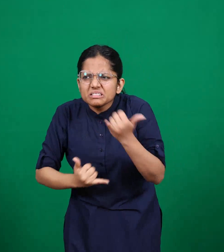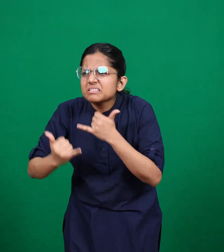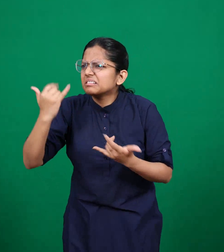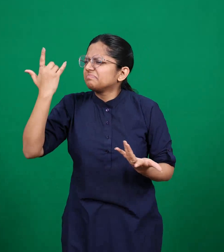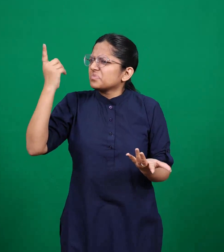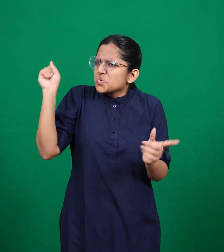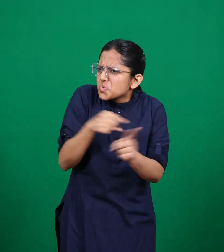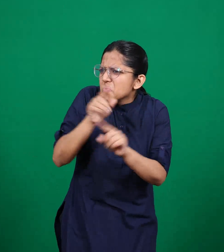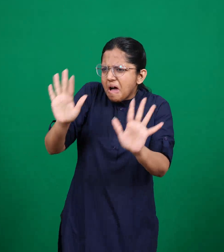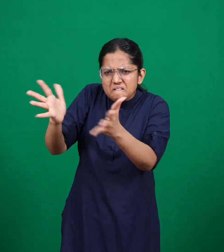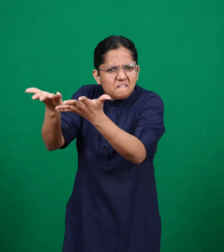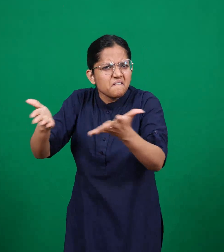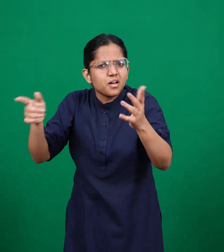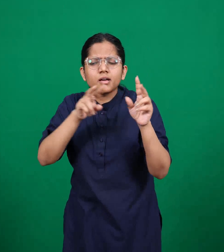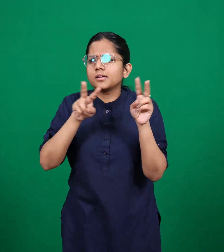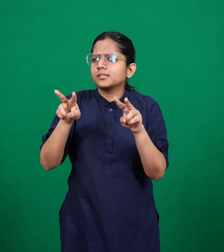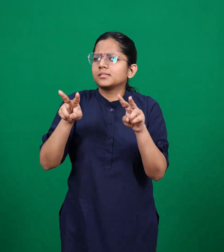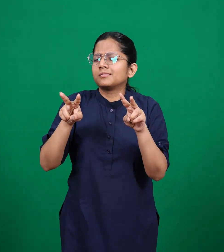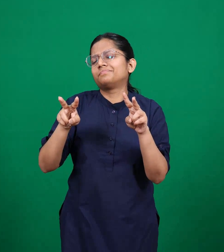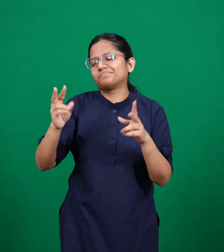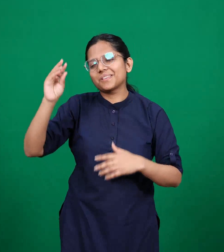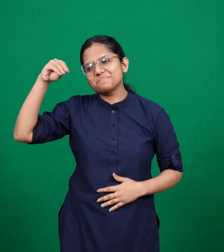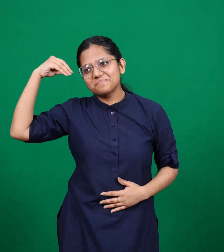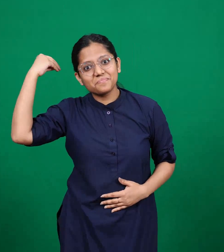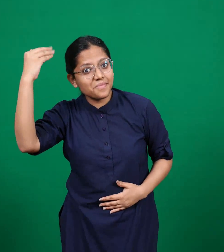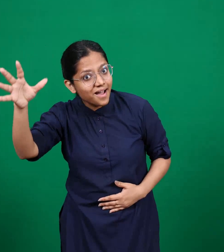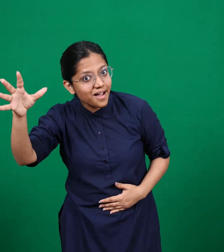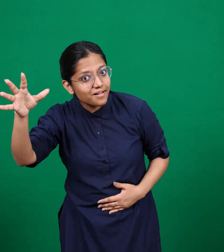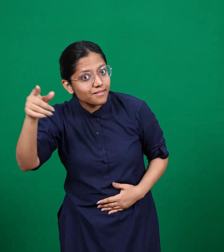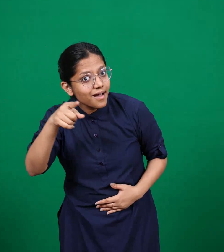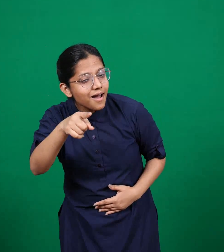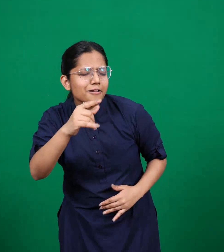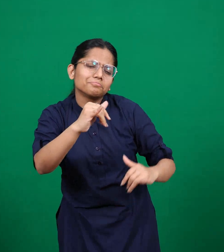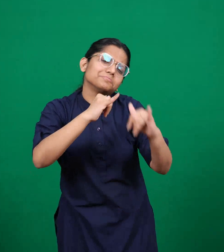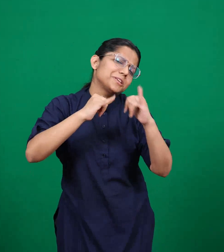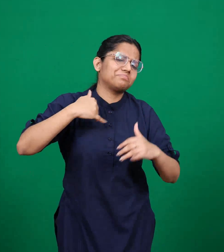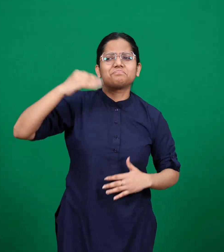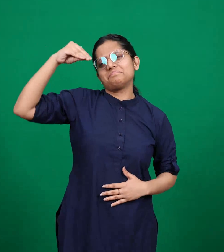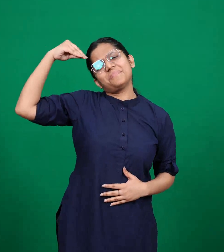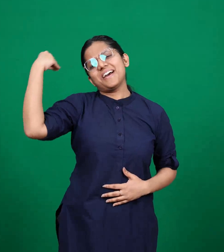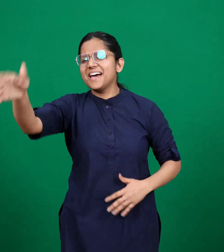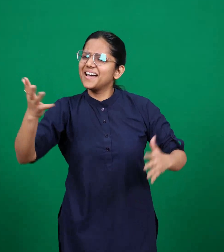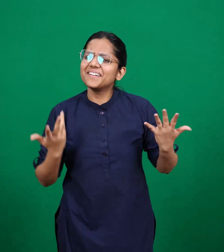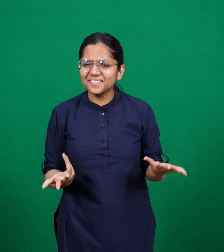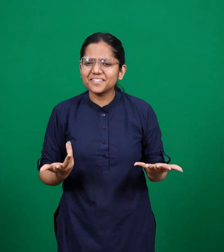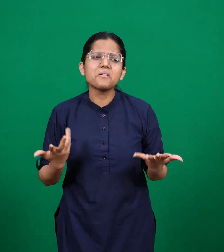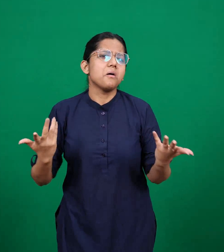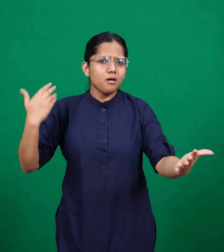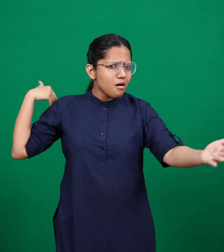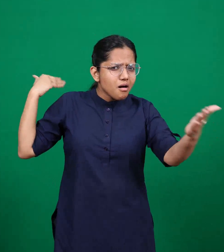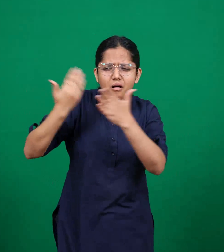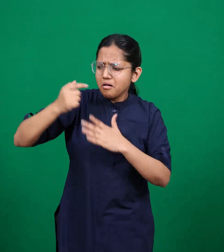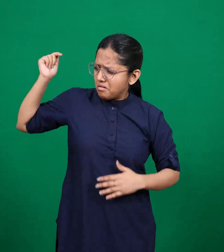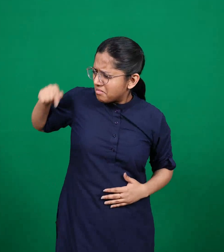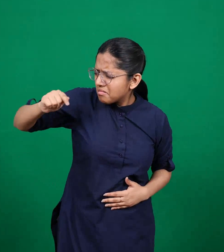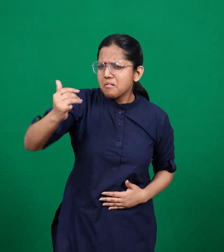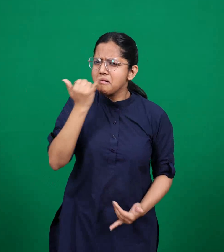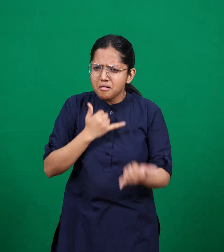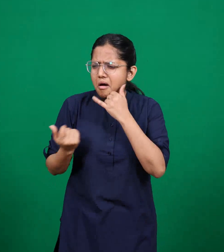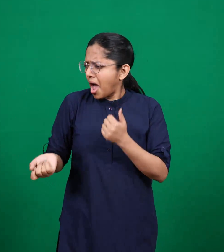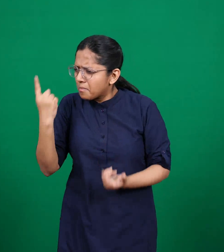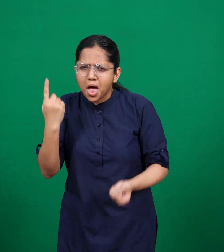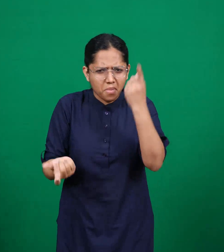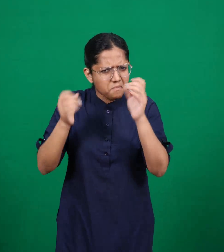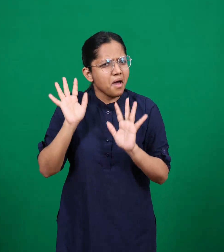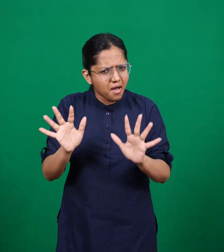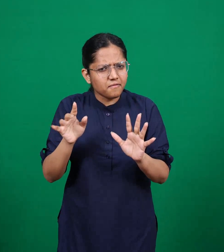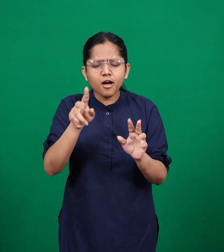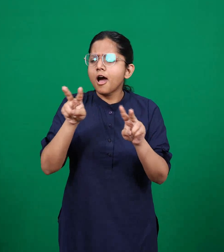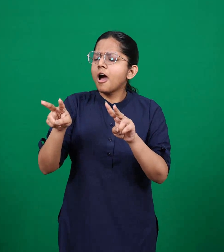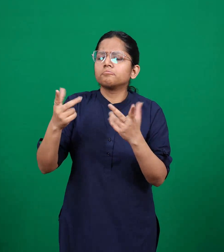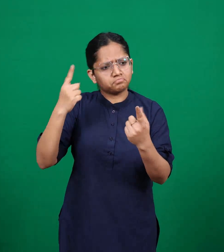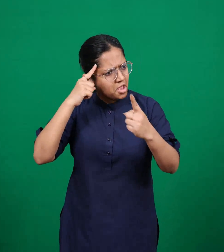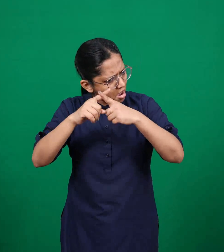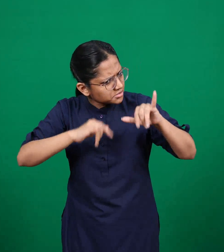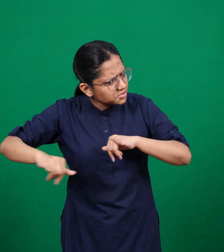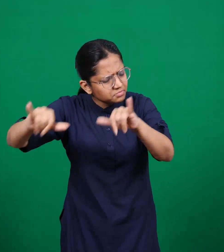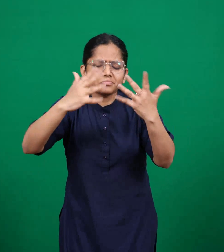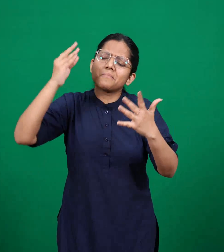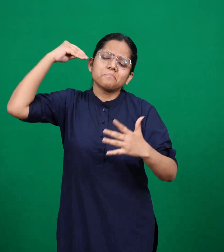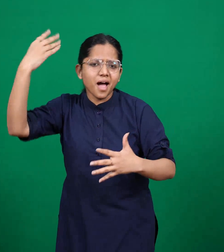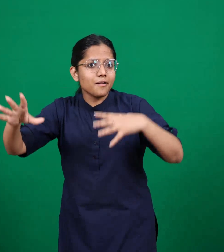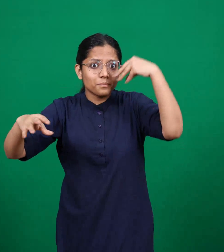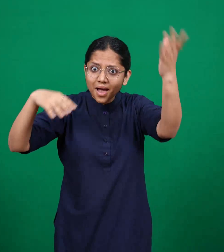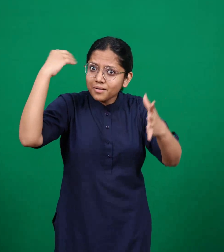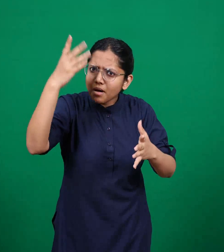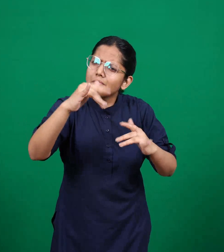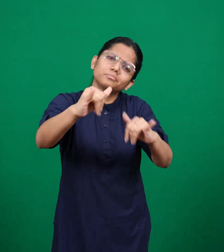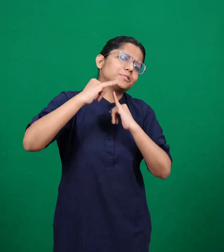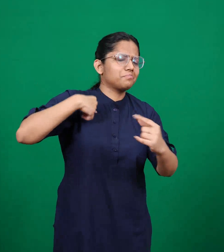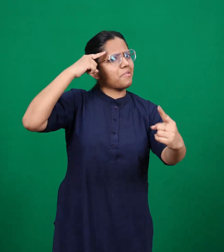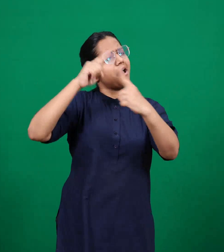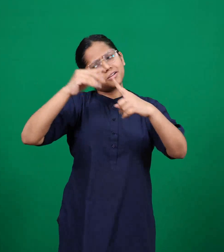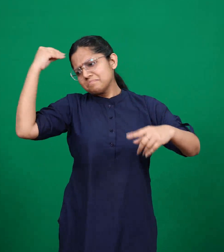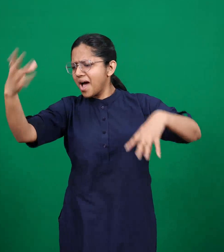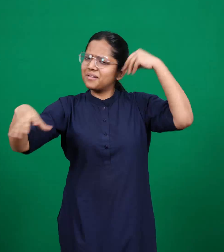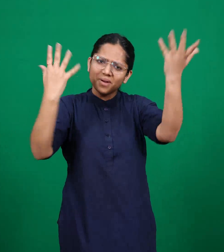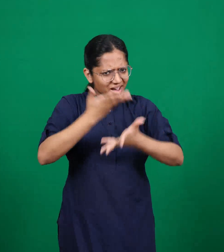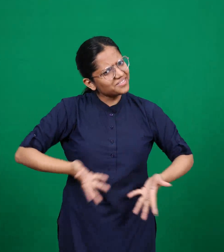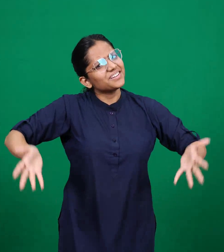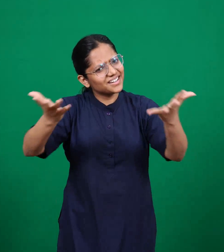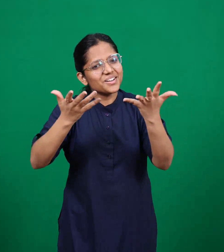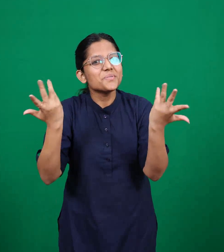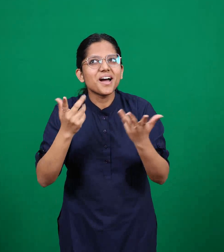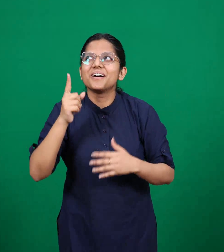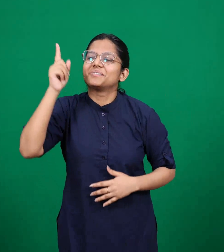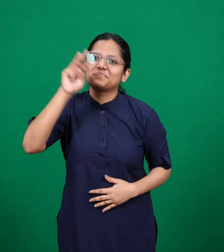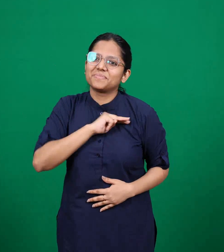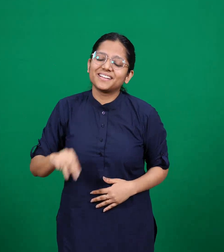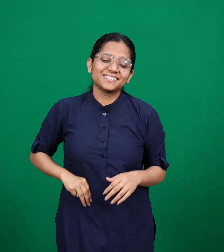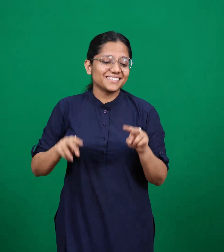If you forgive anyone, I also forgive him.